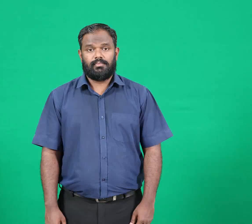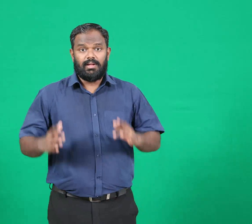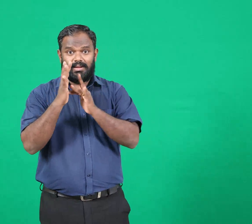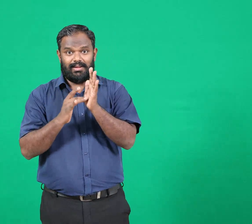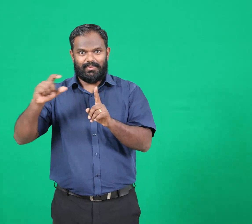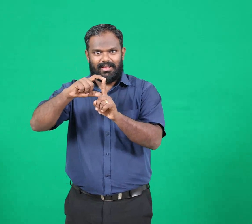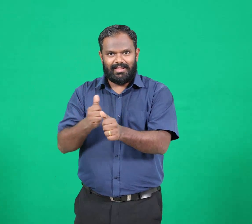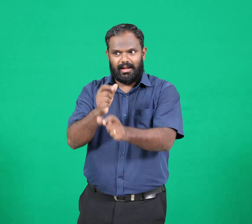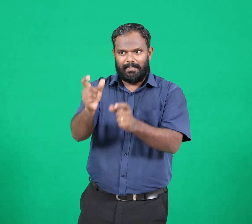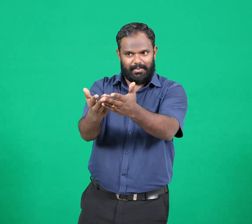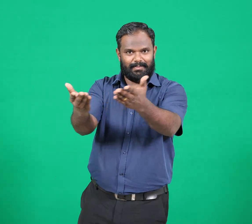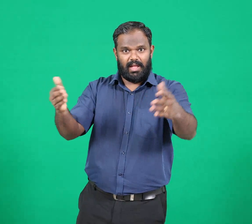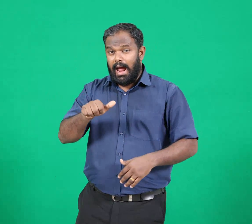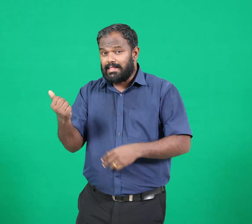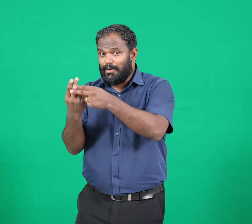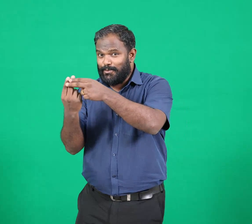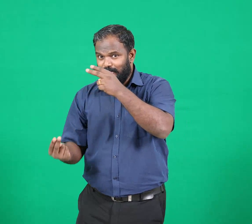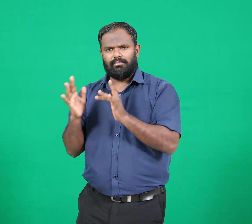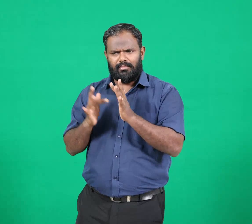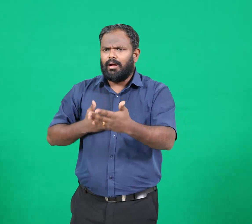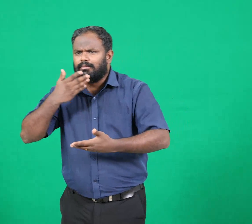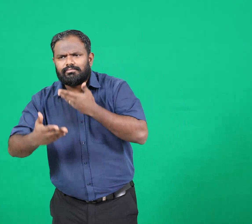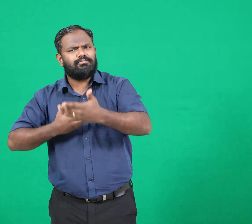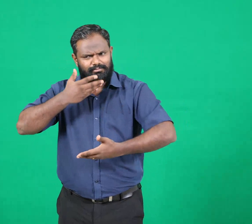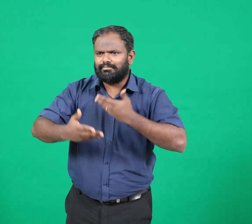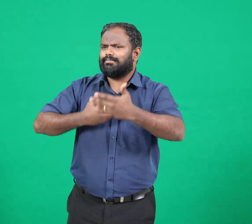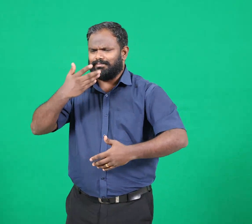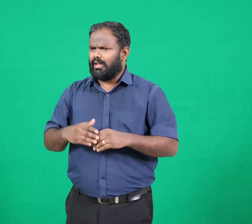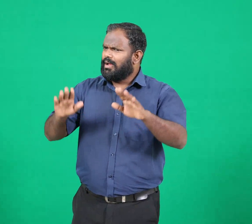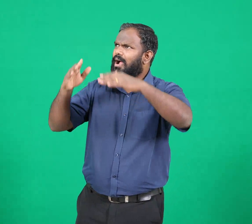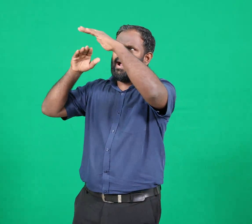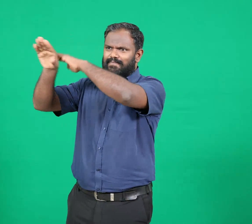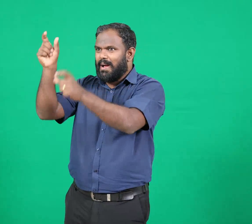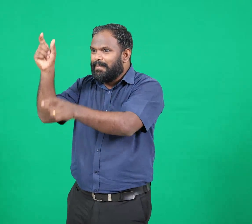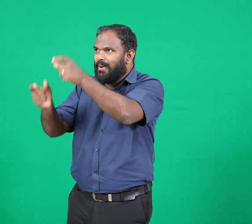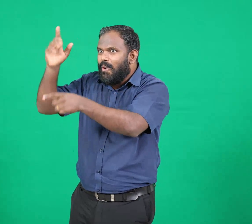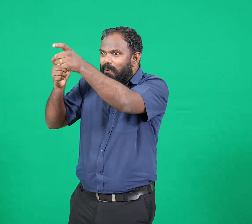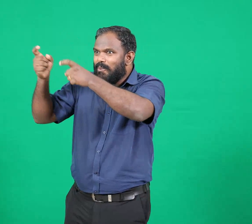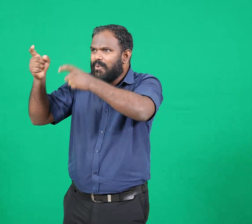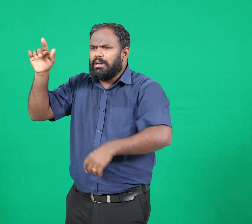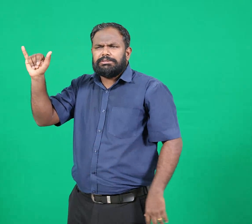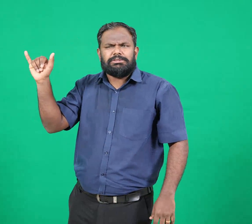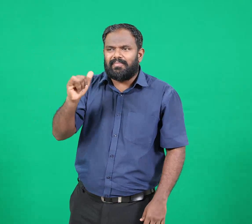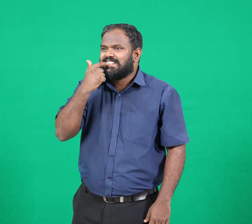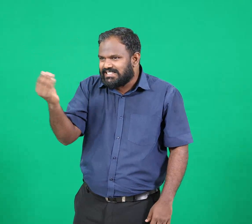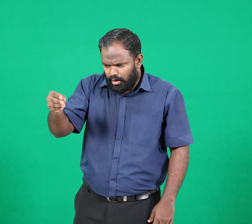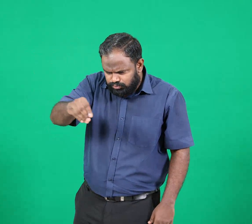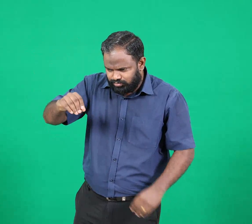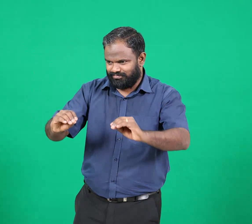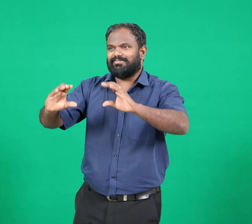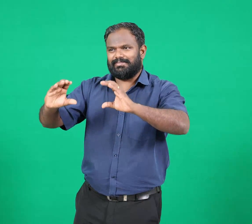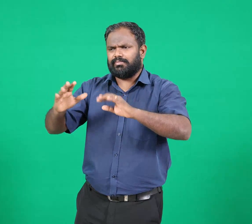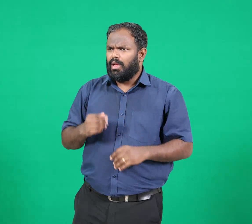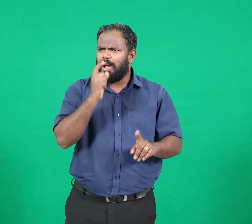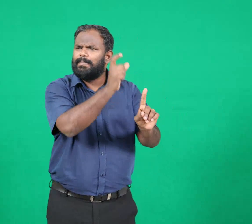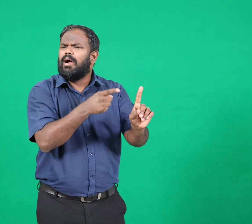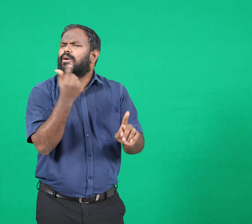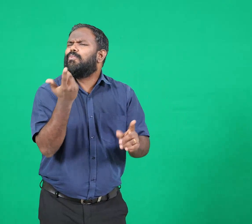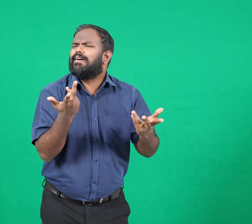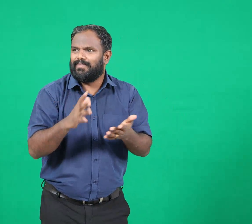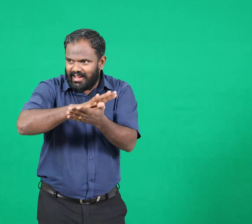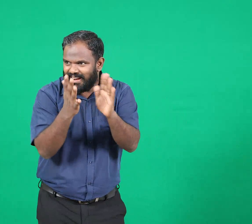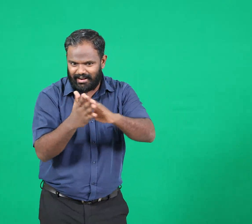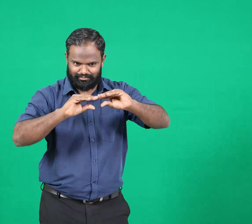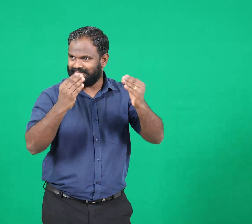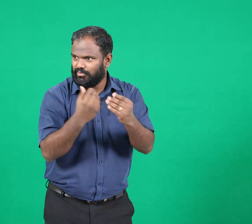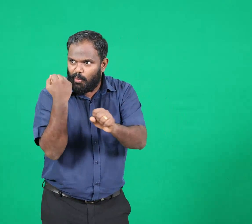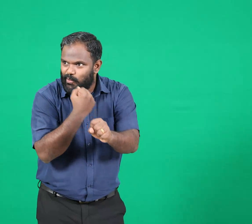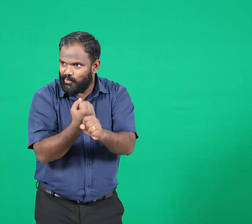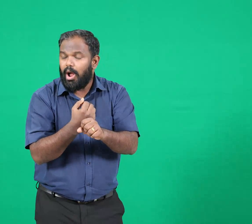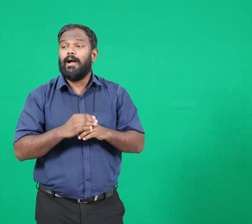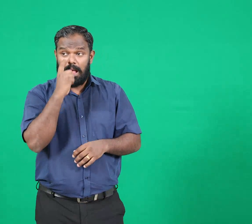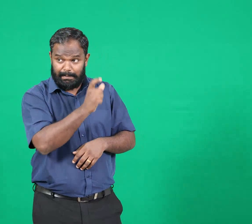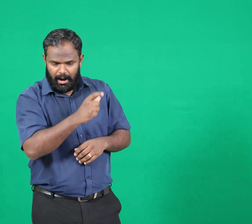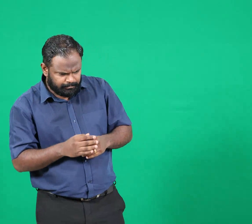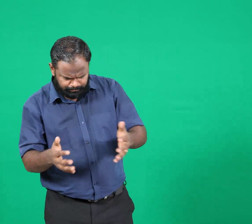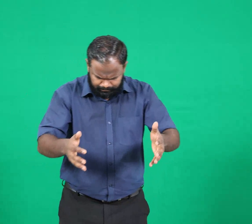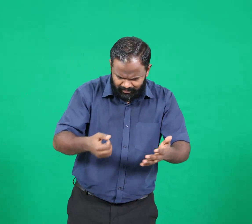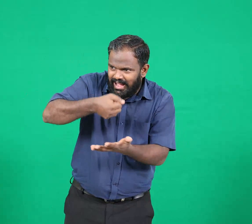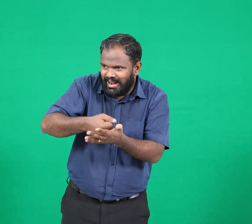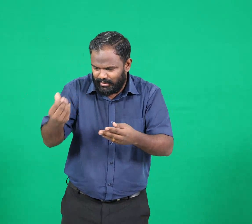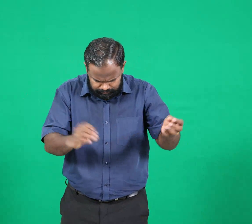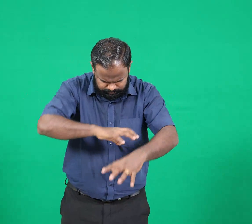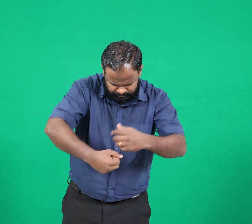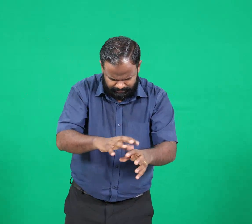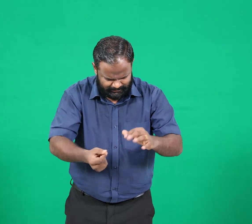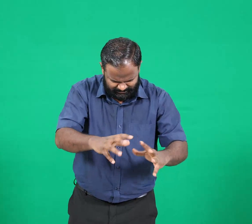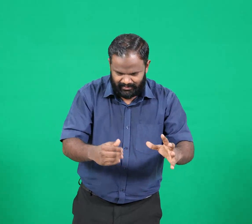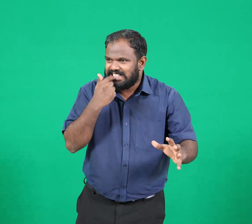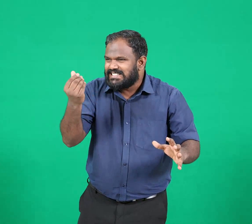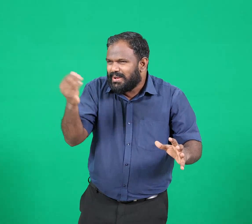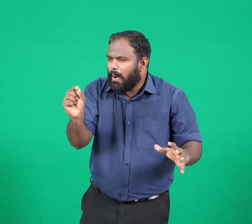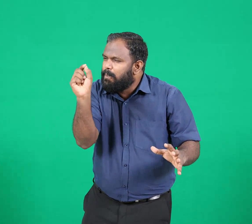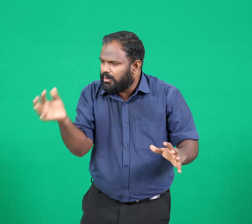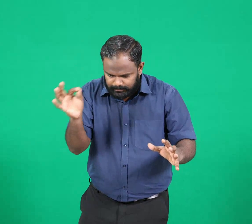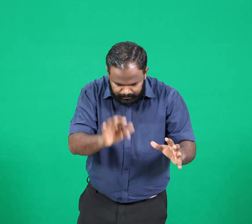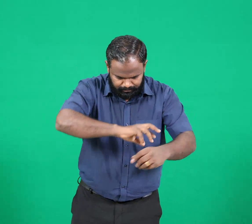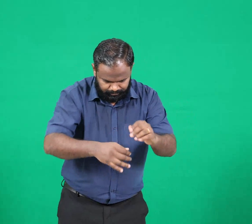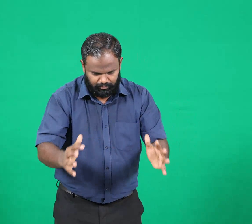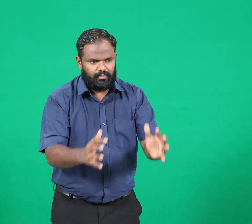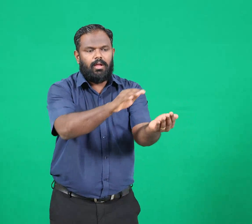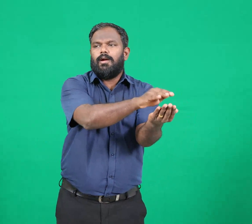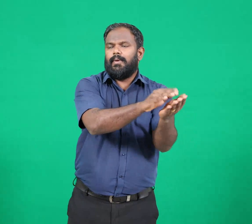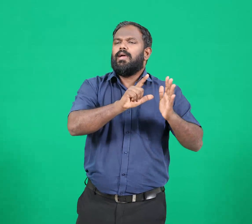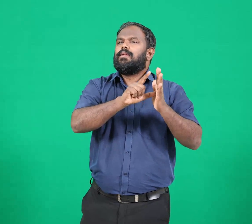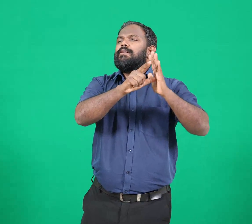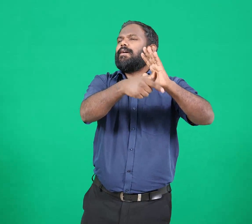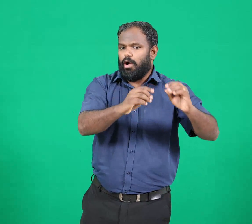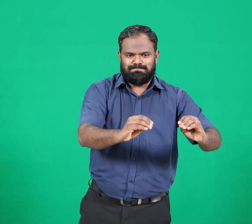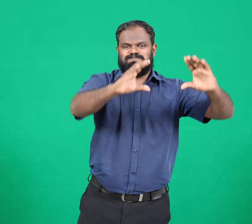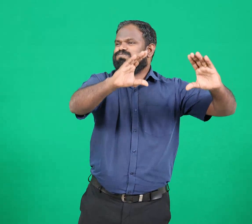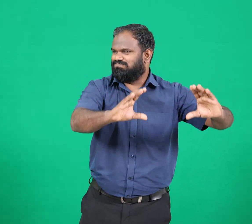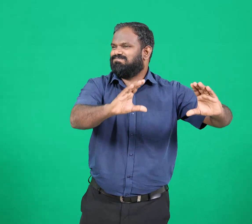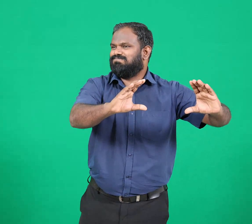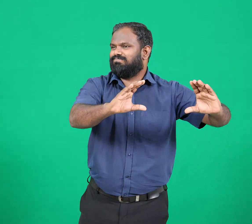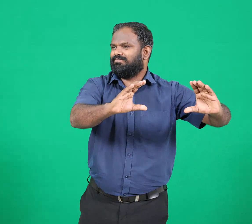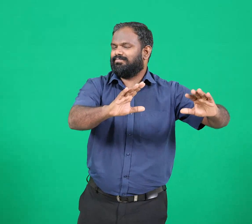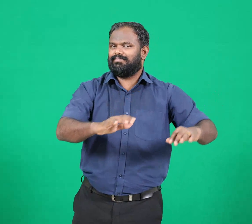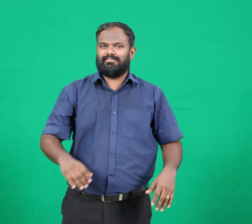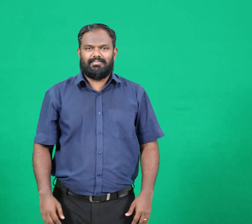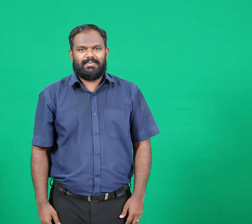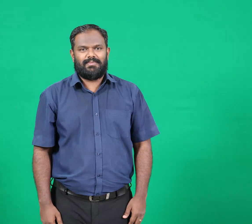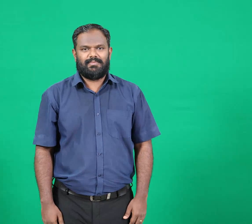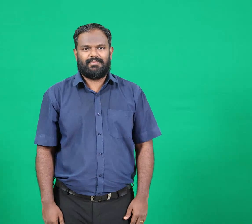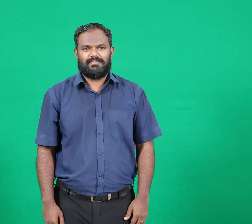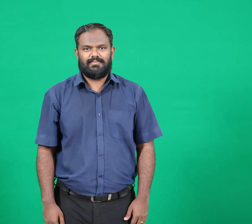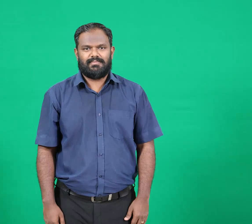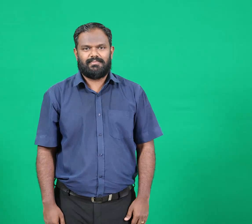He told them still another parable: "The kingdom of heaven is like leaven that a woman took and mixed into three measures of flour, until all of it was leavened."